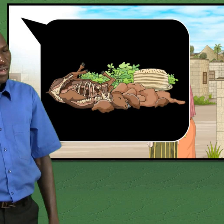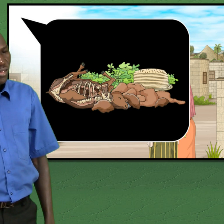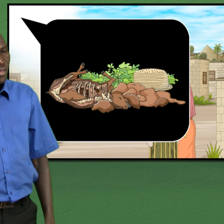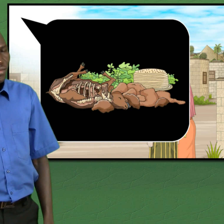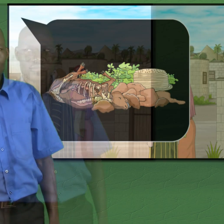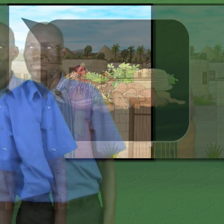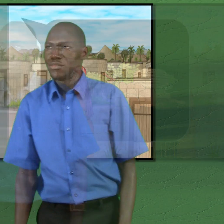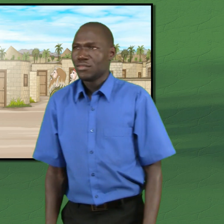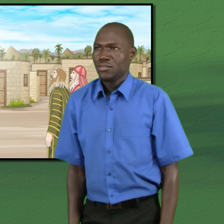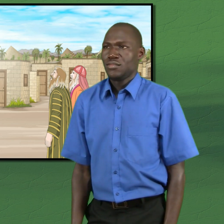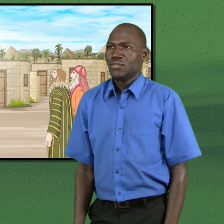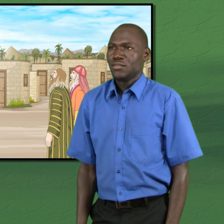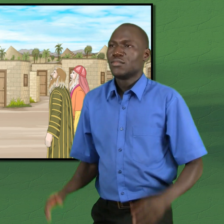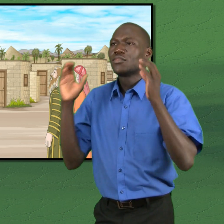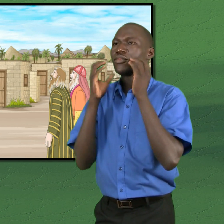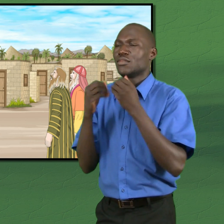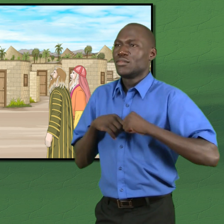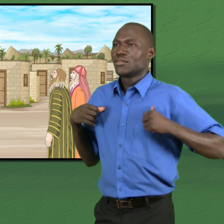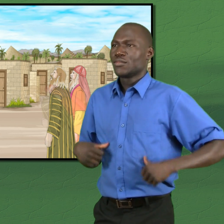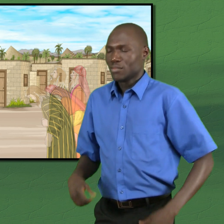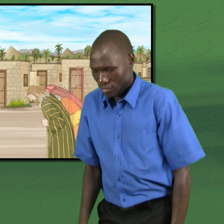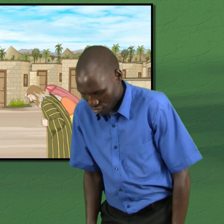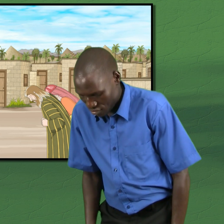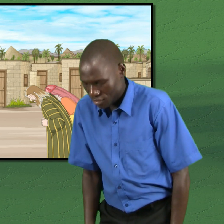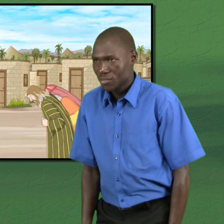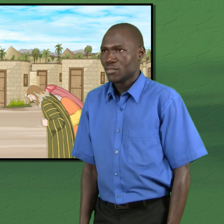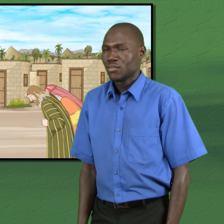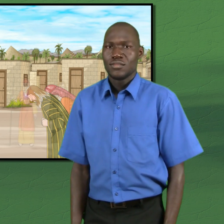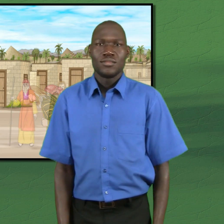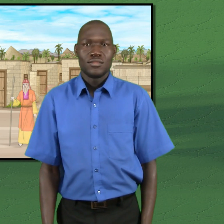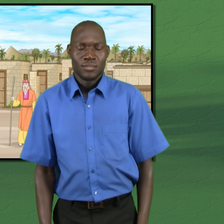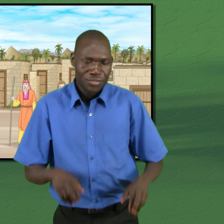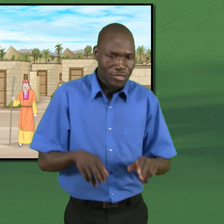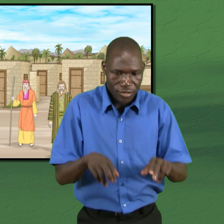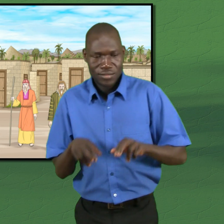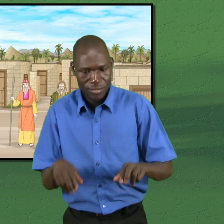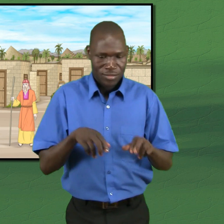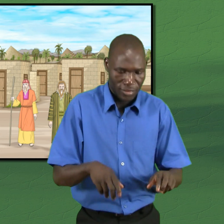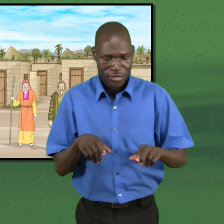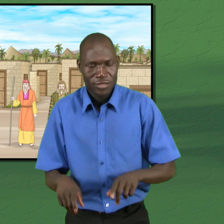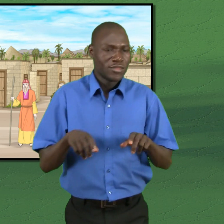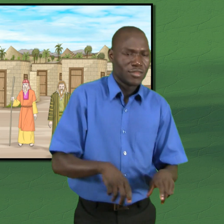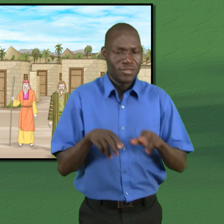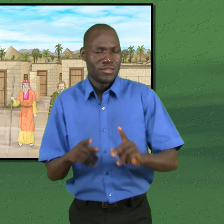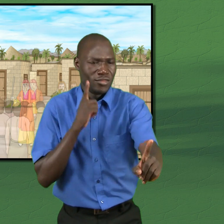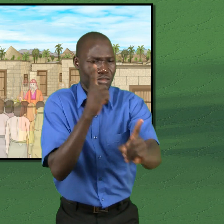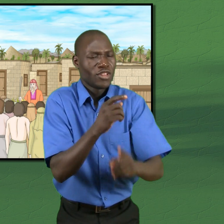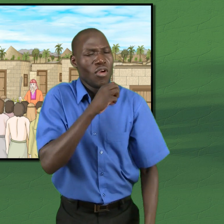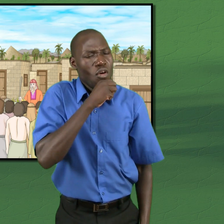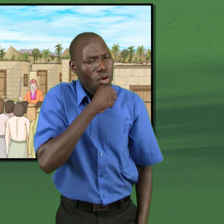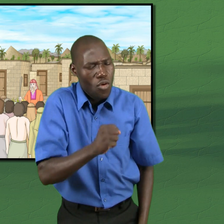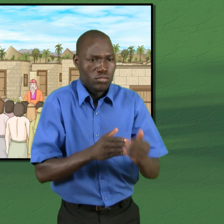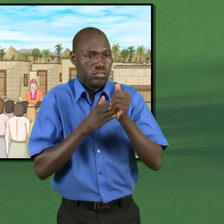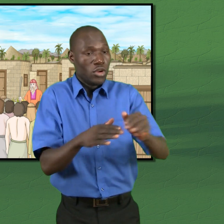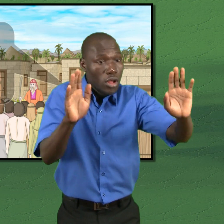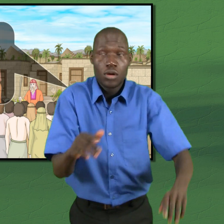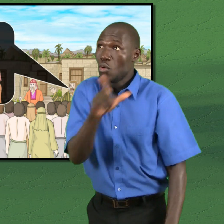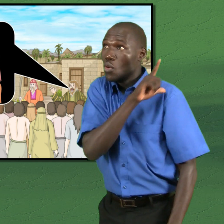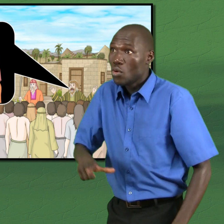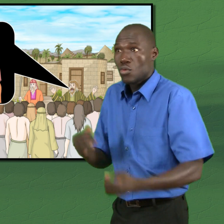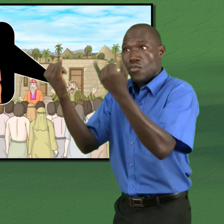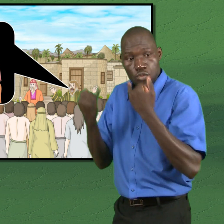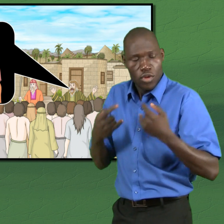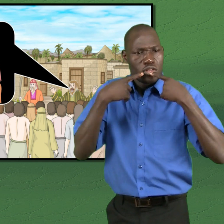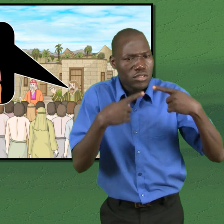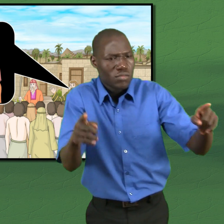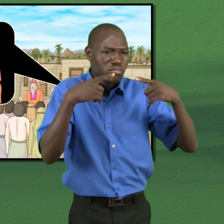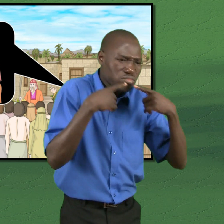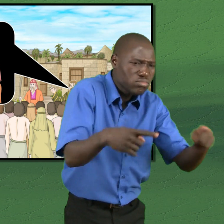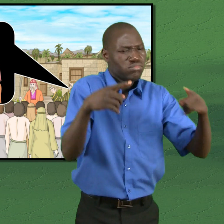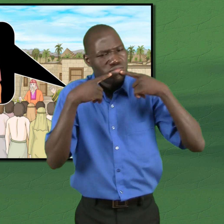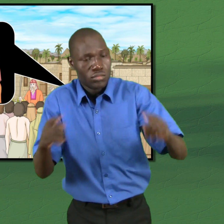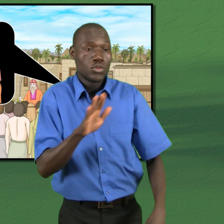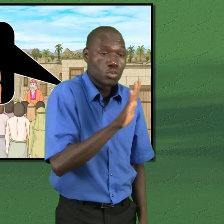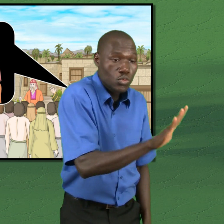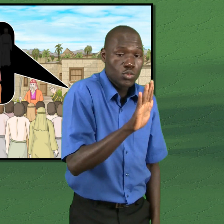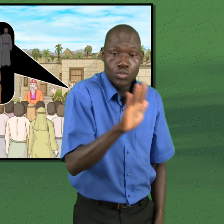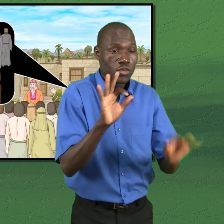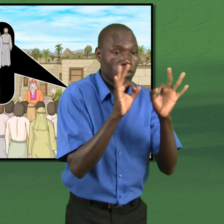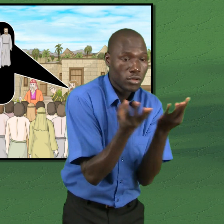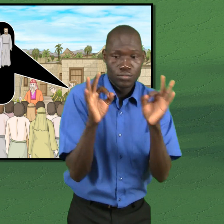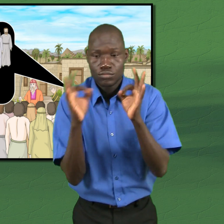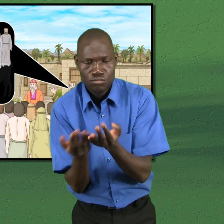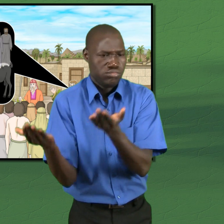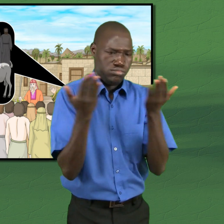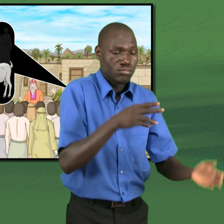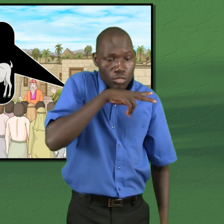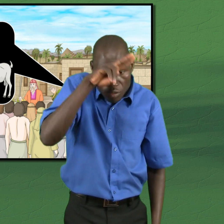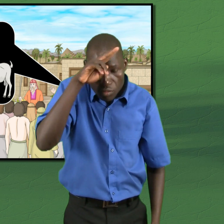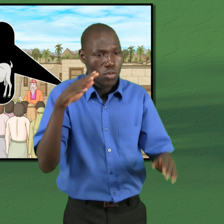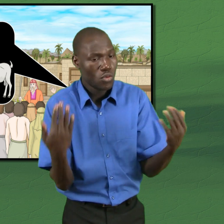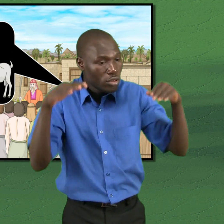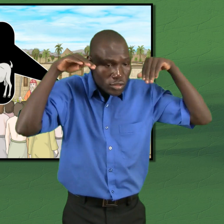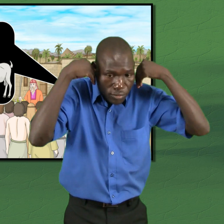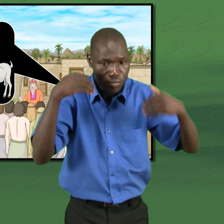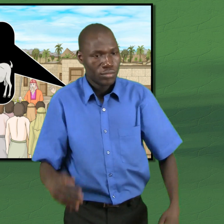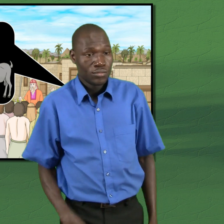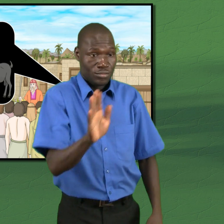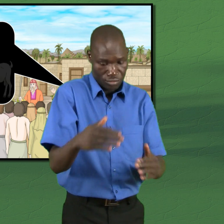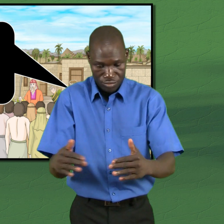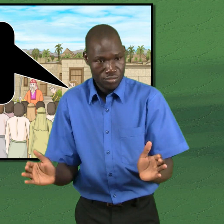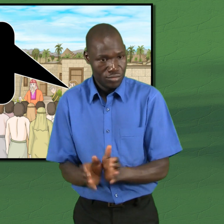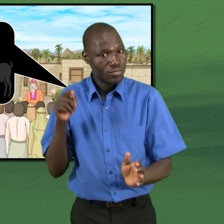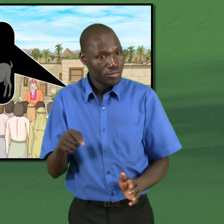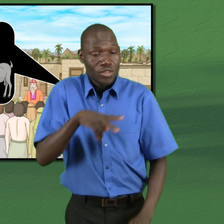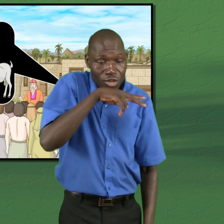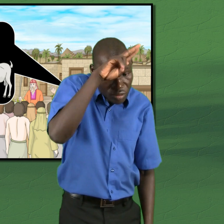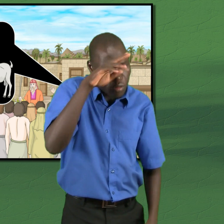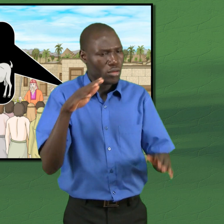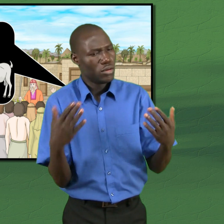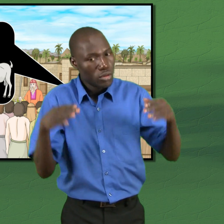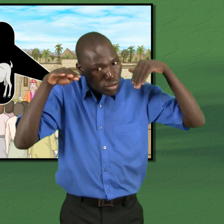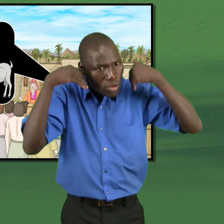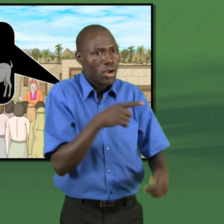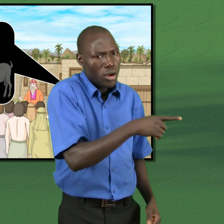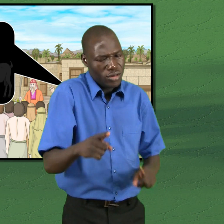Then Moses summoned all the elders of Israel and told them, “Go at once and select for yourselves a lamb for each family, and slaughter the Passover lamb.